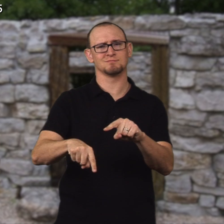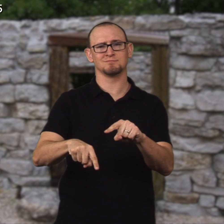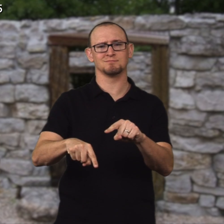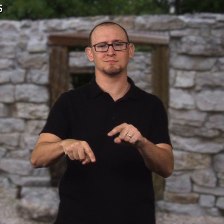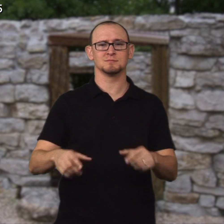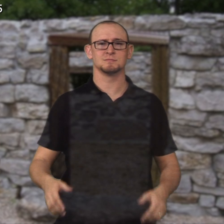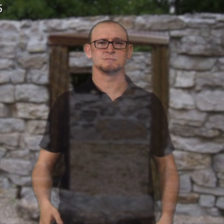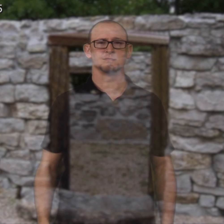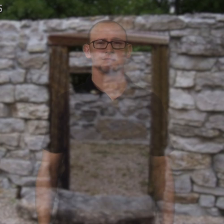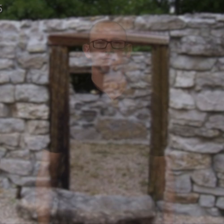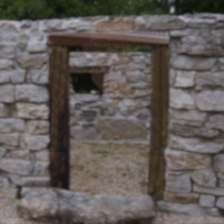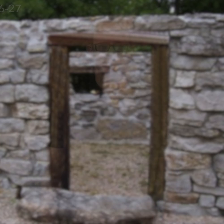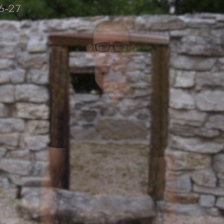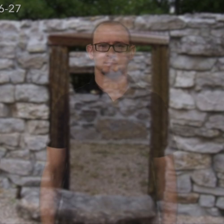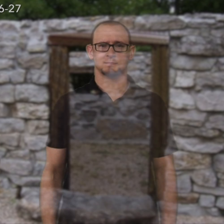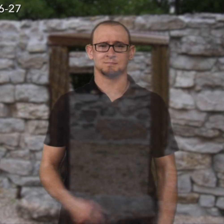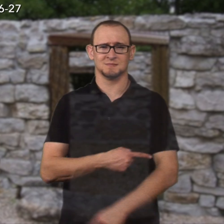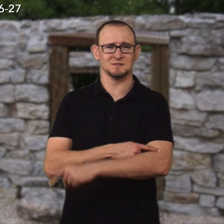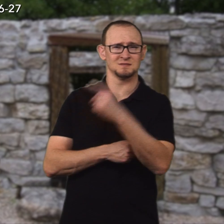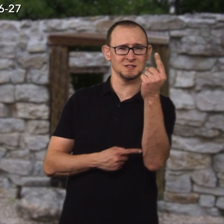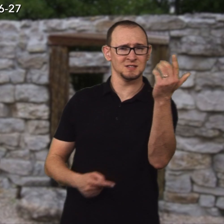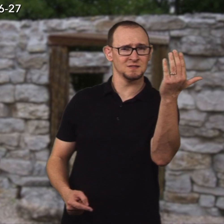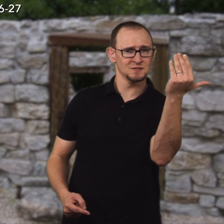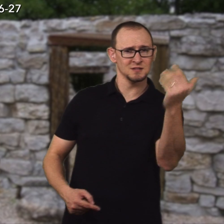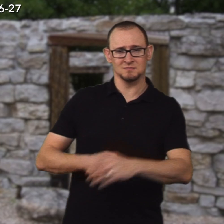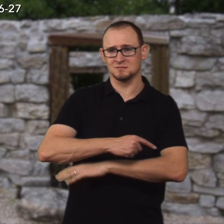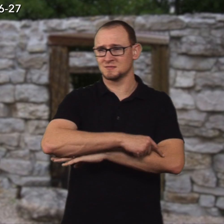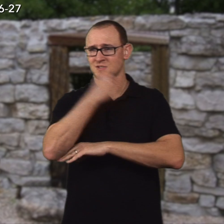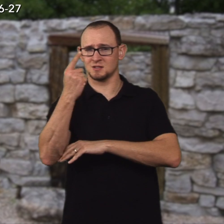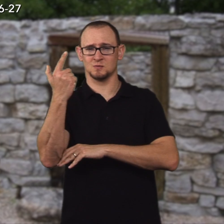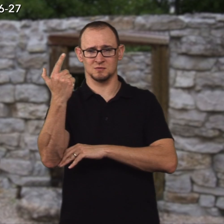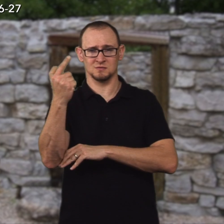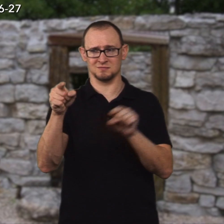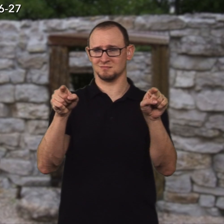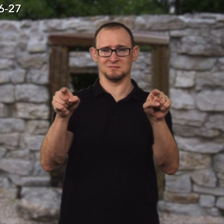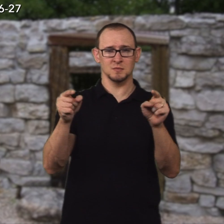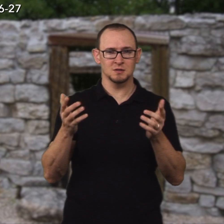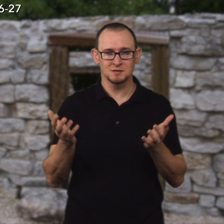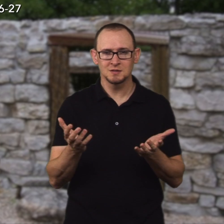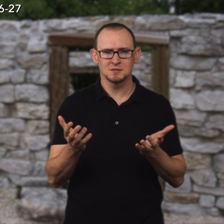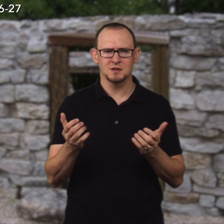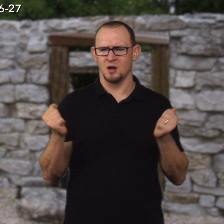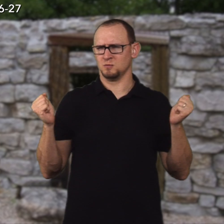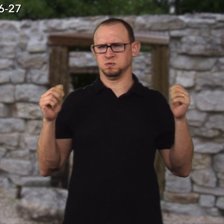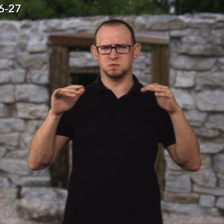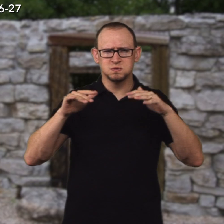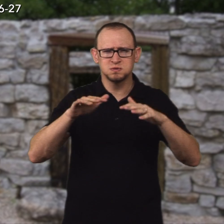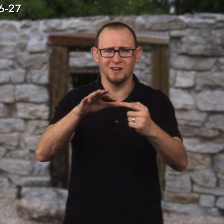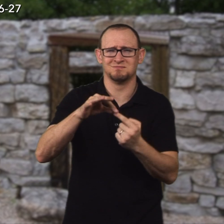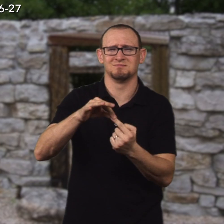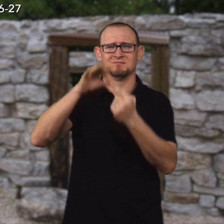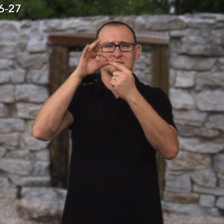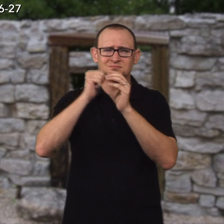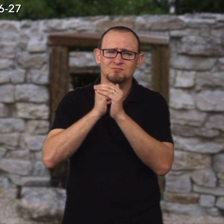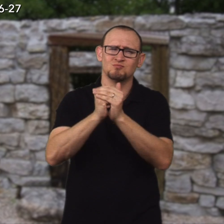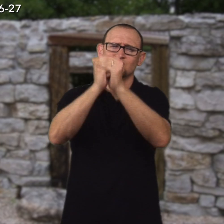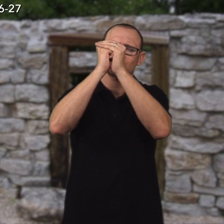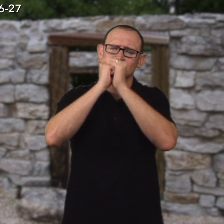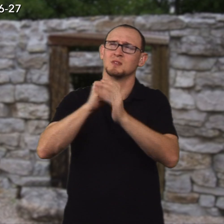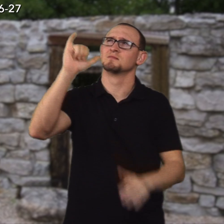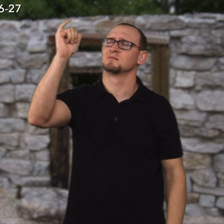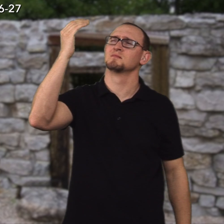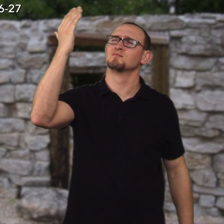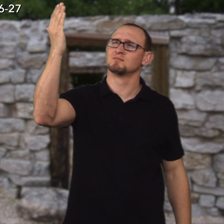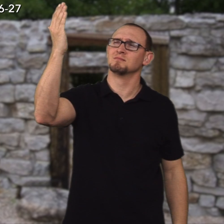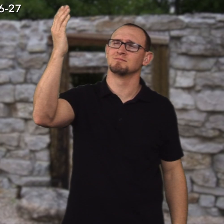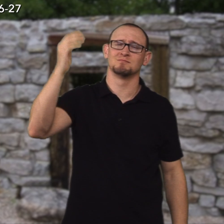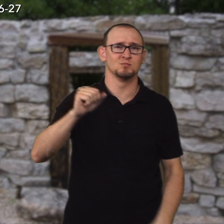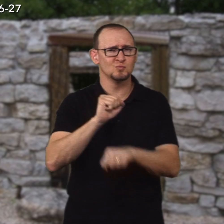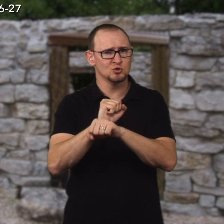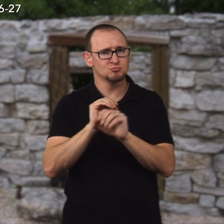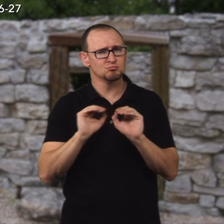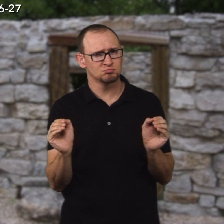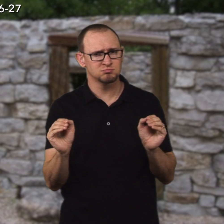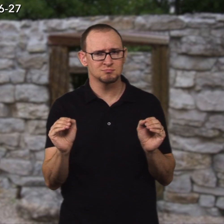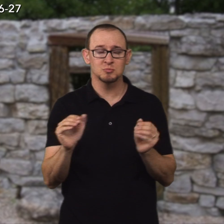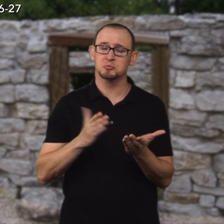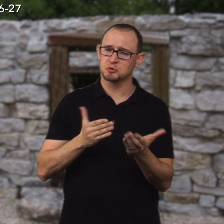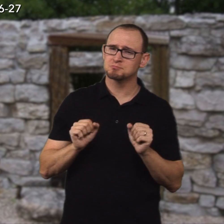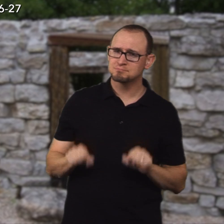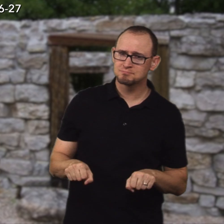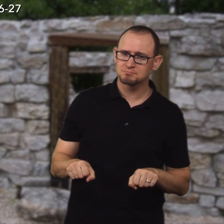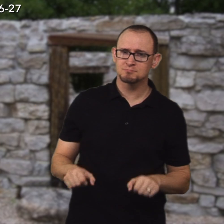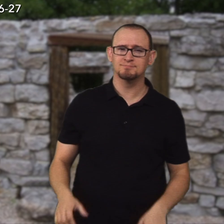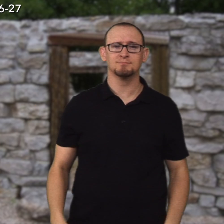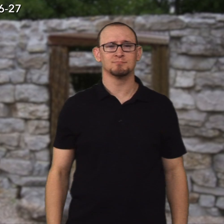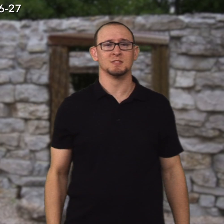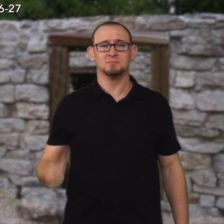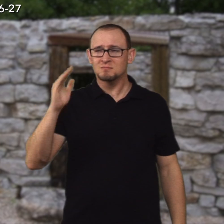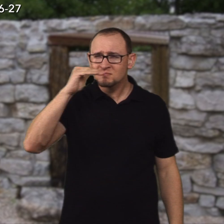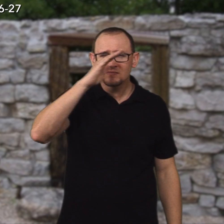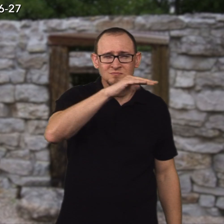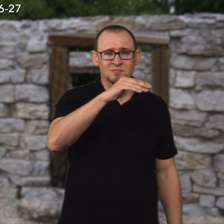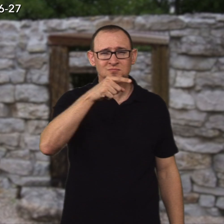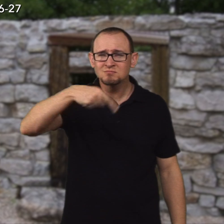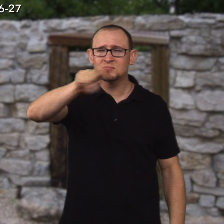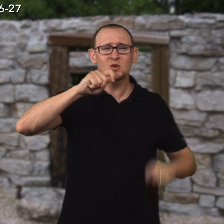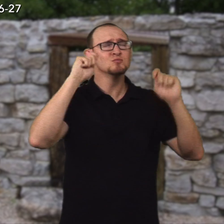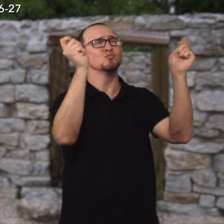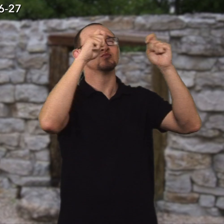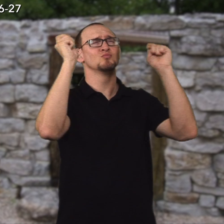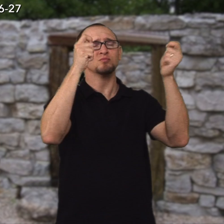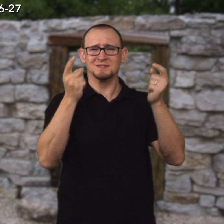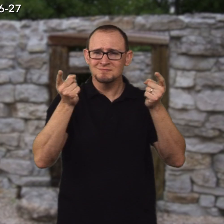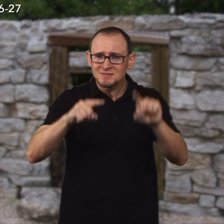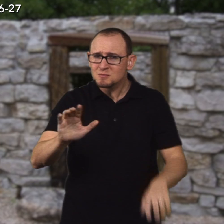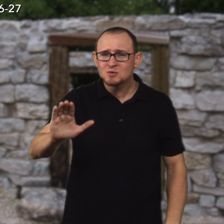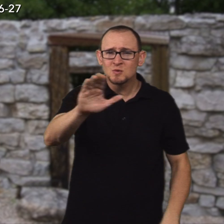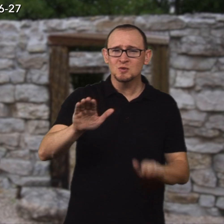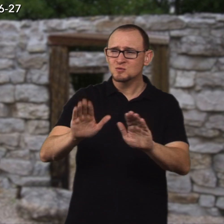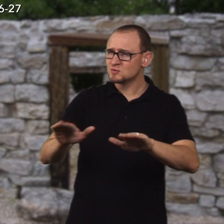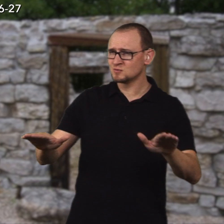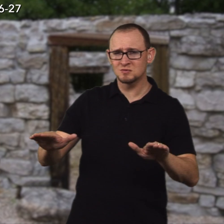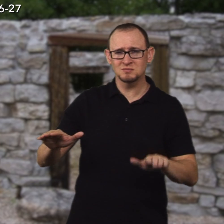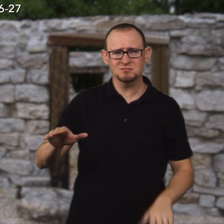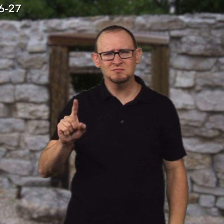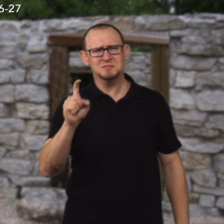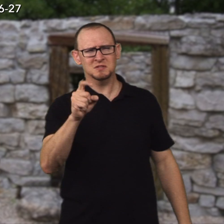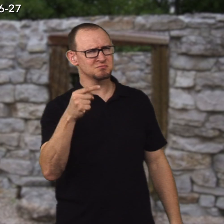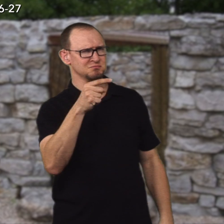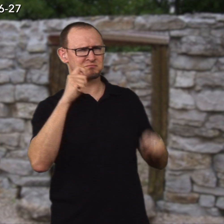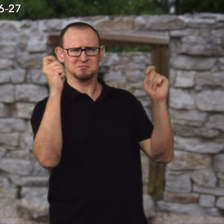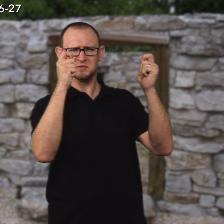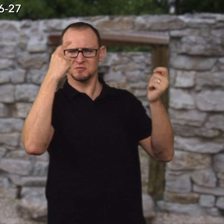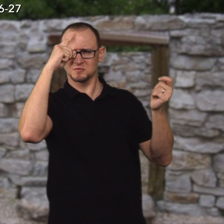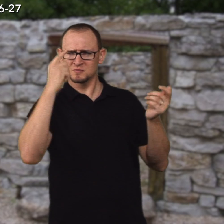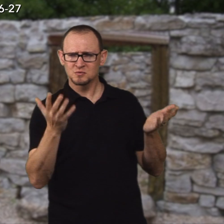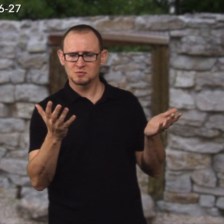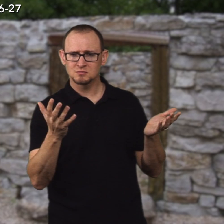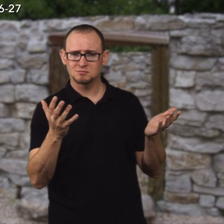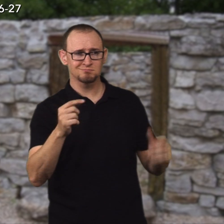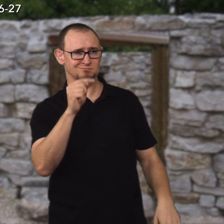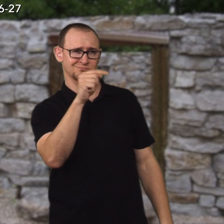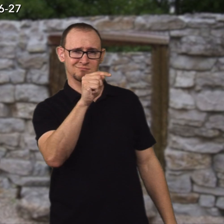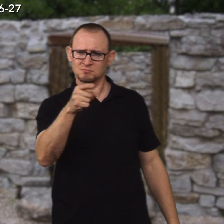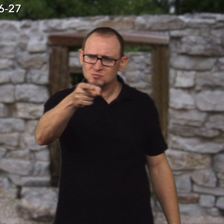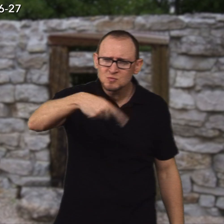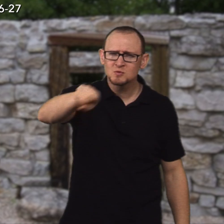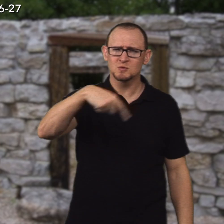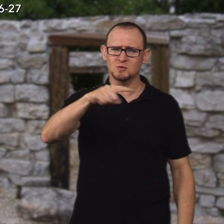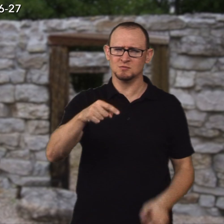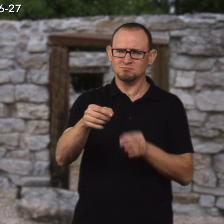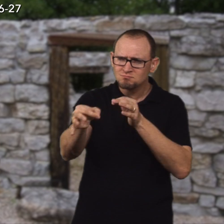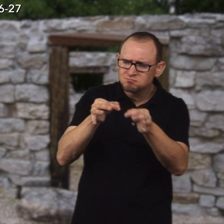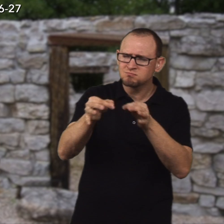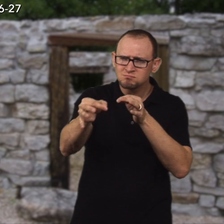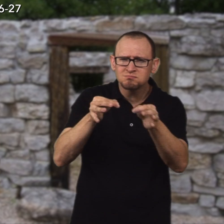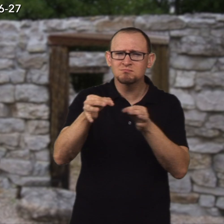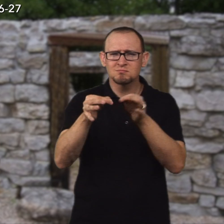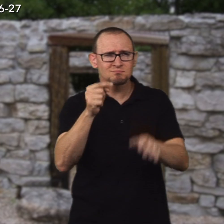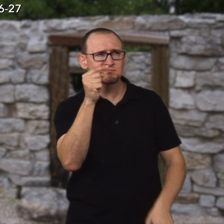On the first day you are to hold a sacred assembly, and another on the seventh day. You must not do any work on those days, except to prepare the meals—that is all you may do.